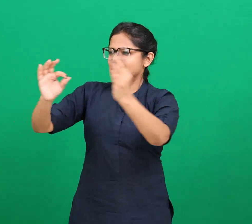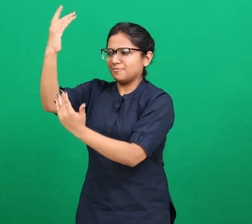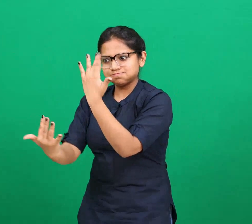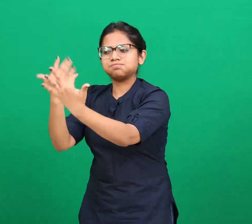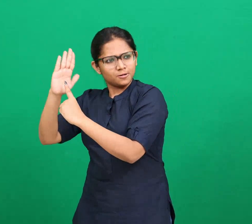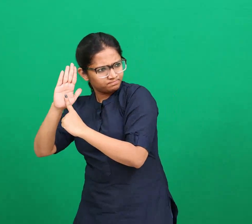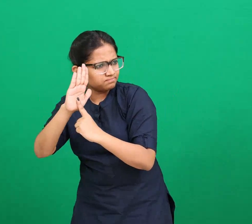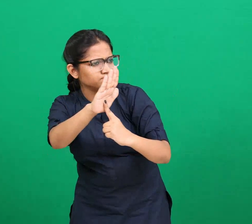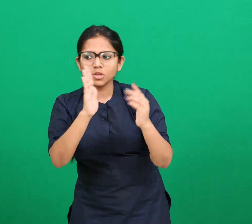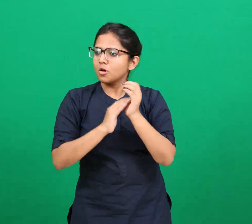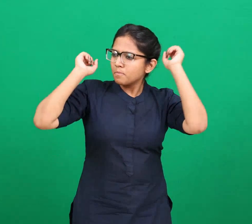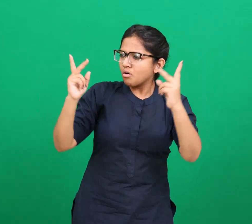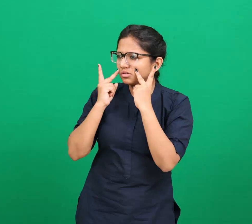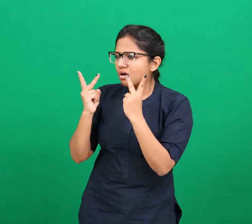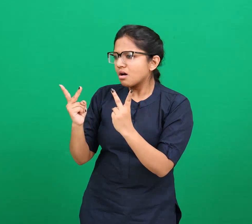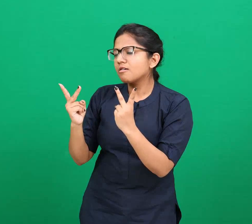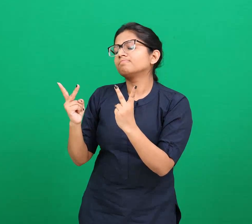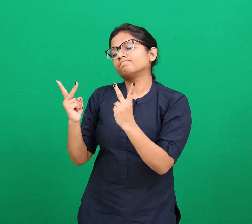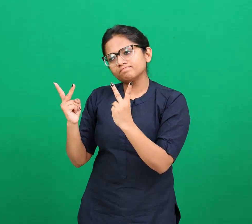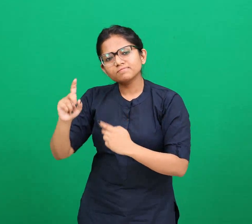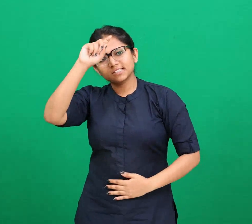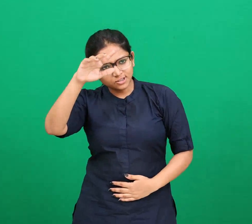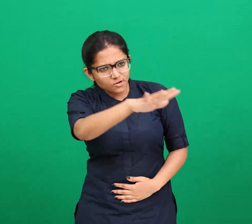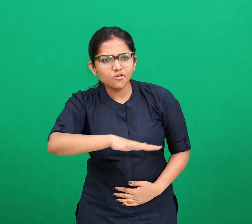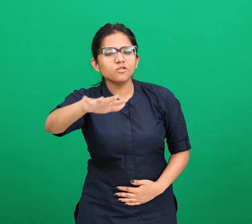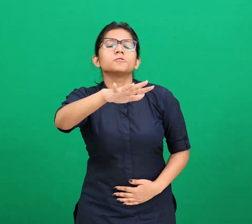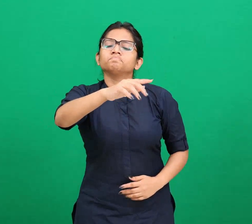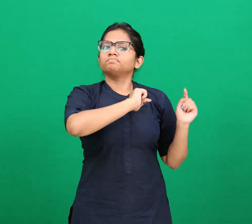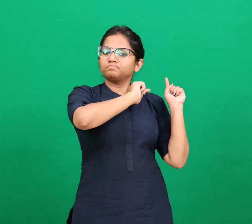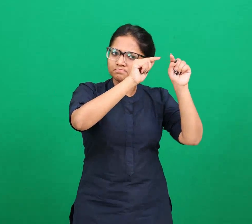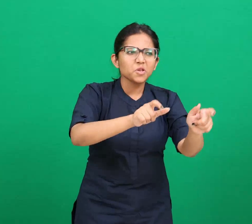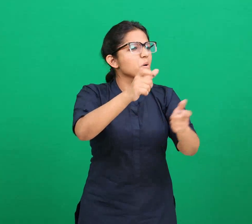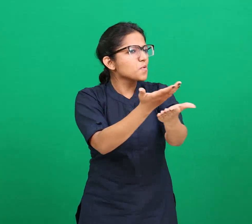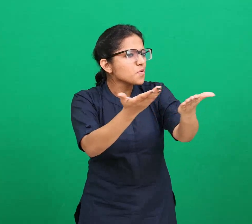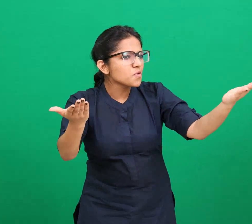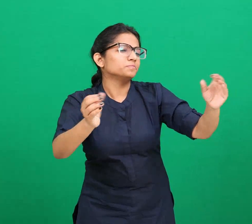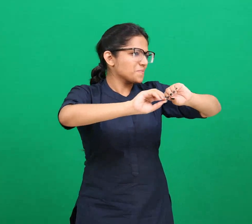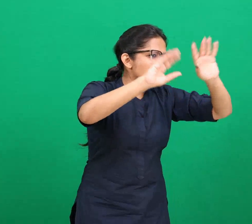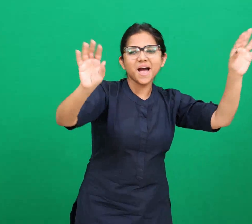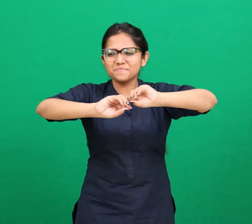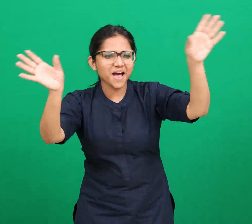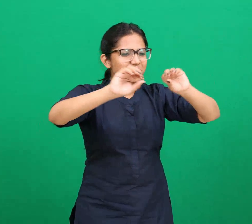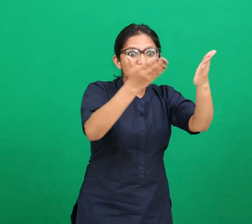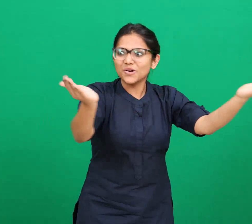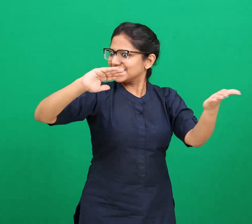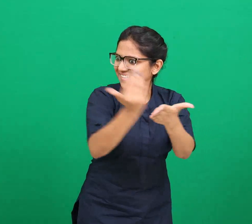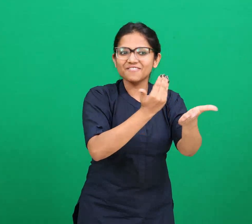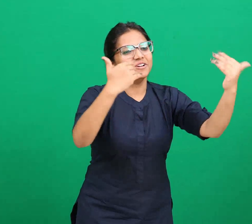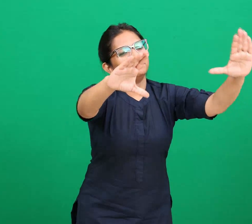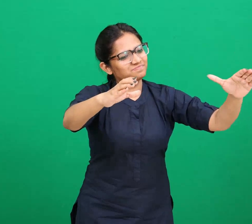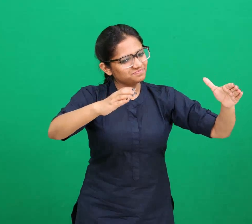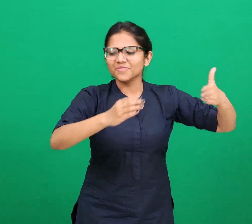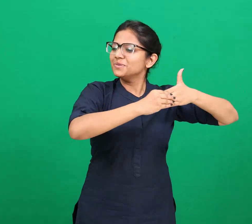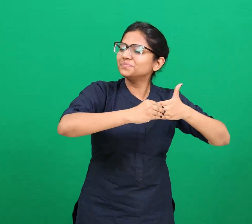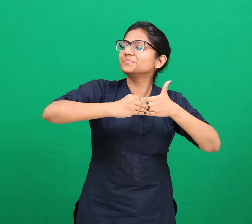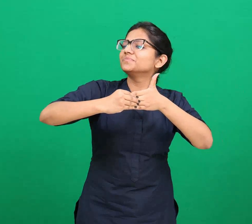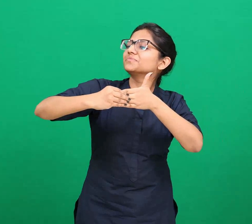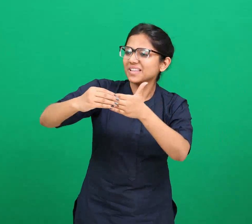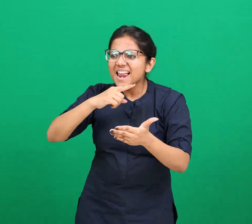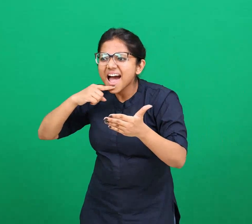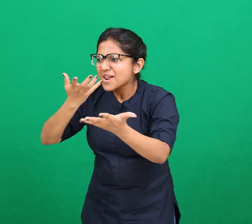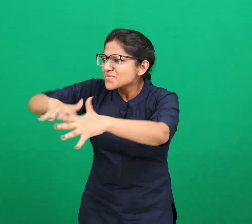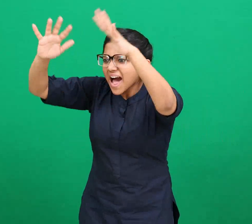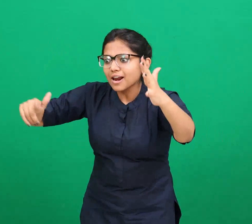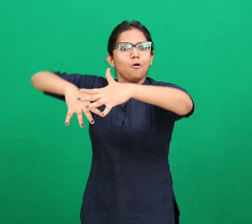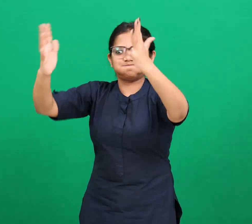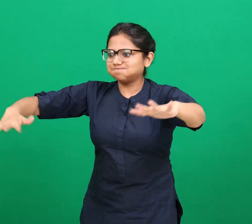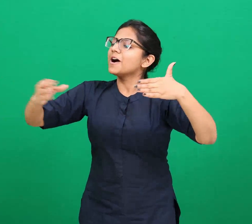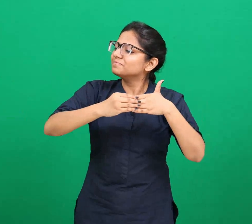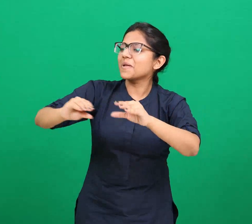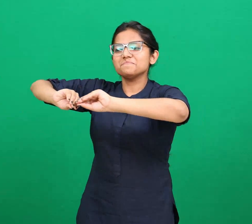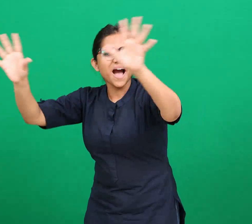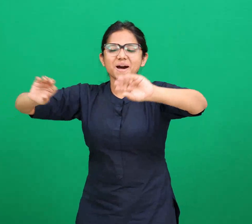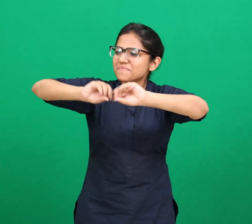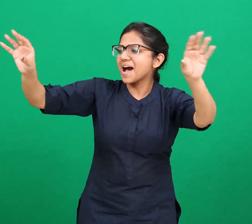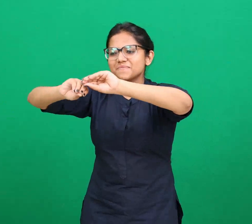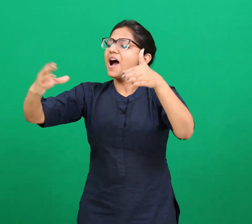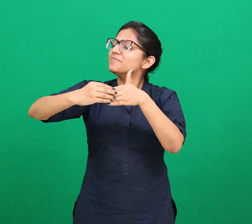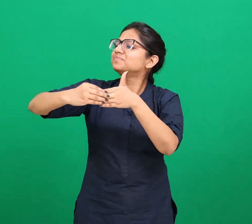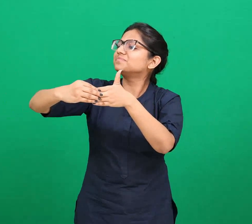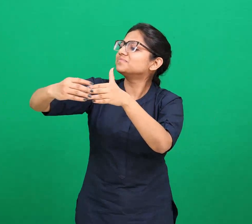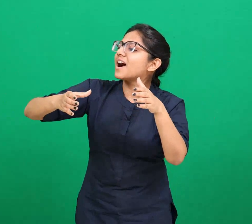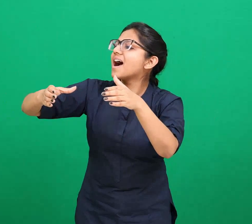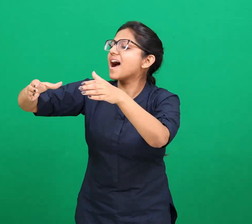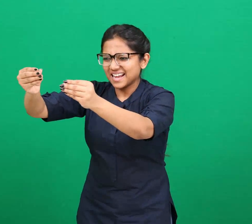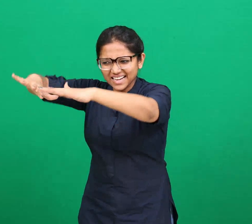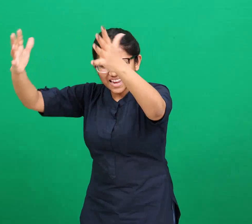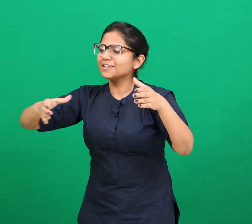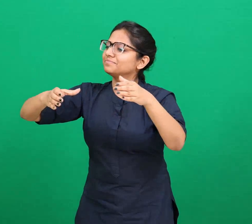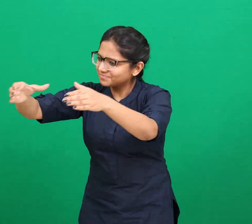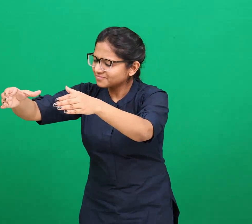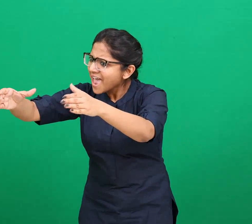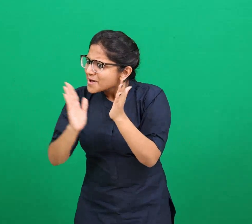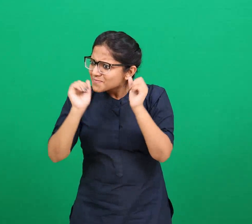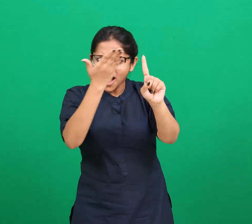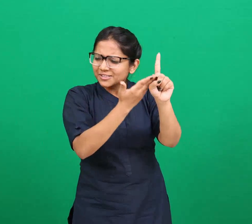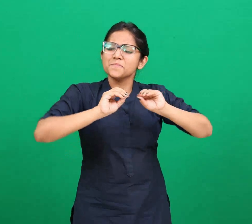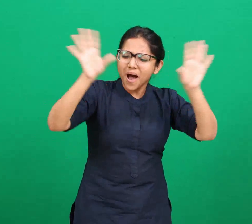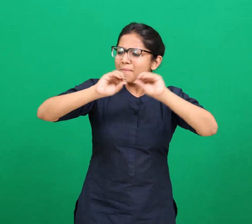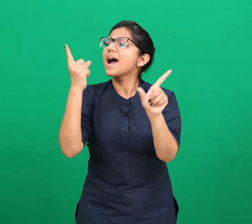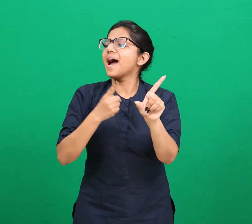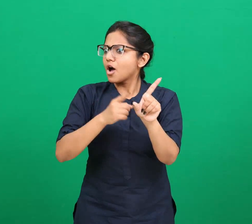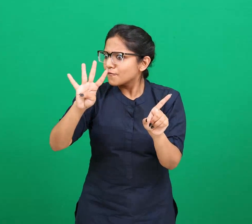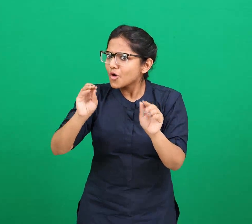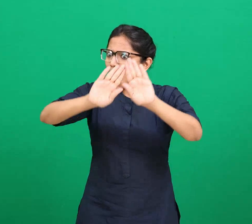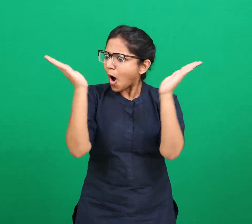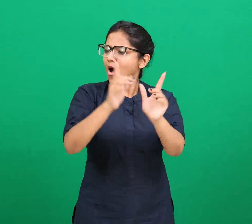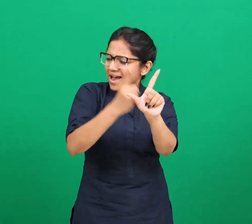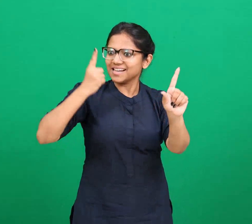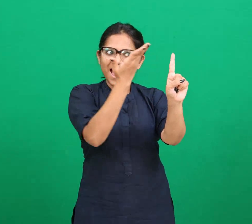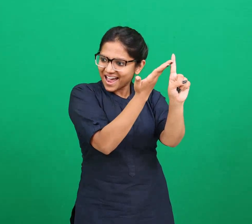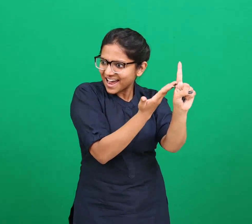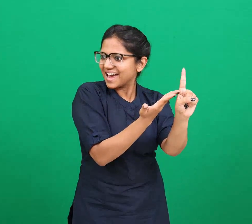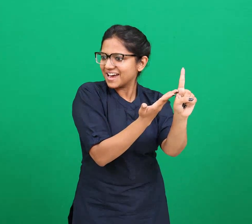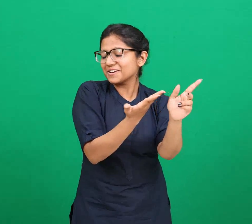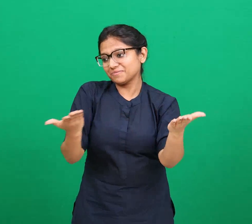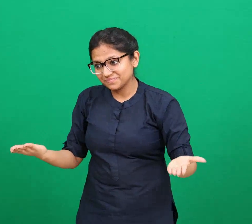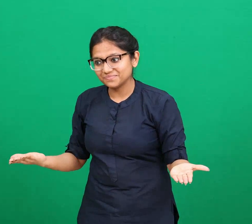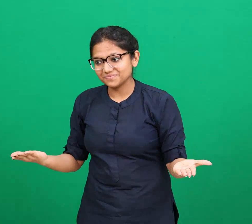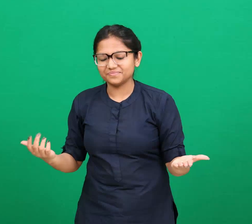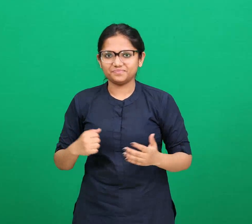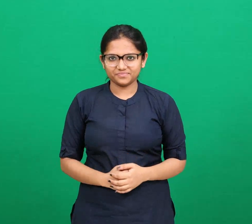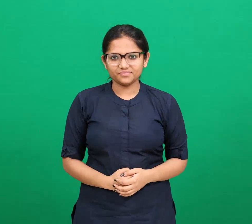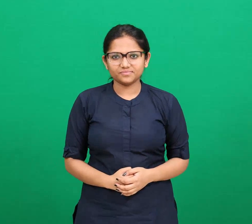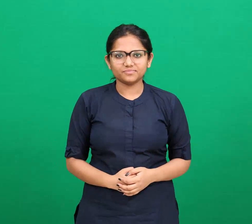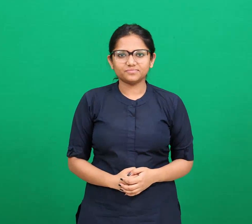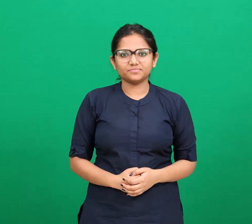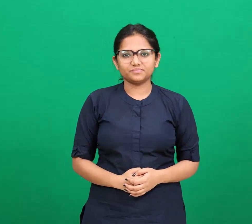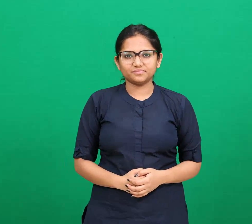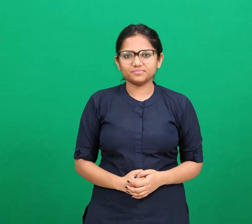He led them out and performed wonders and signs in the land of Egypt, at the Red Sea, and for forty years in the wilderness.